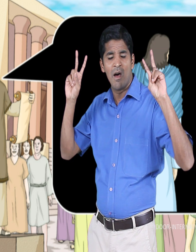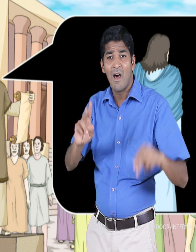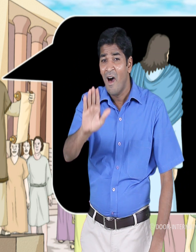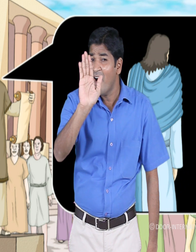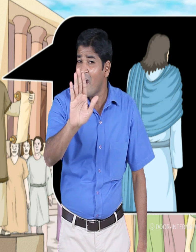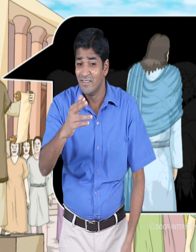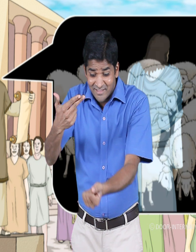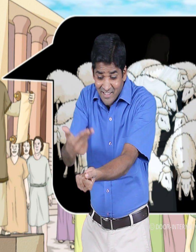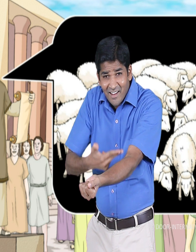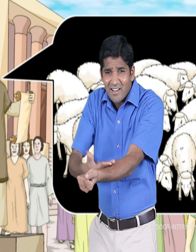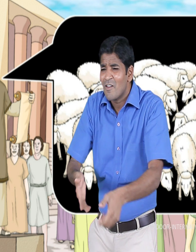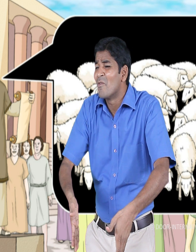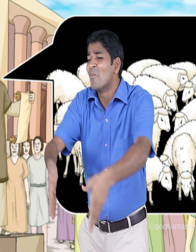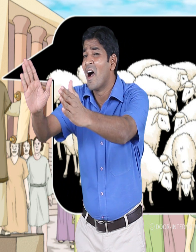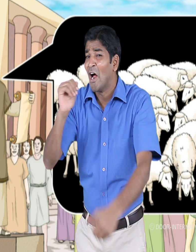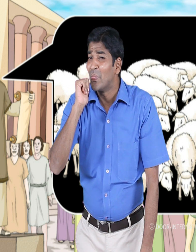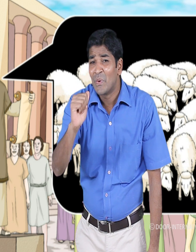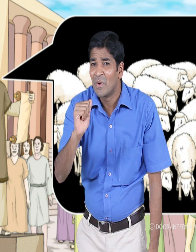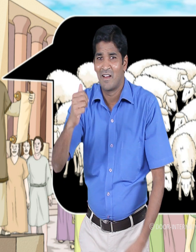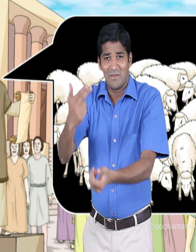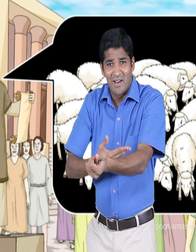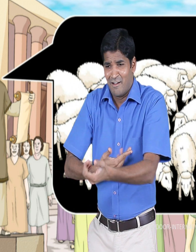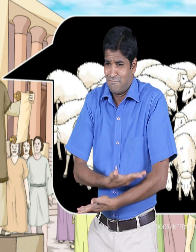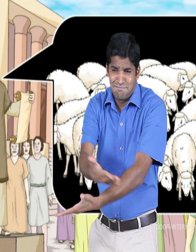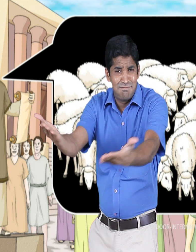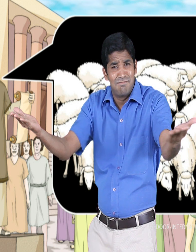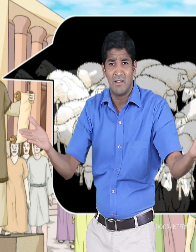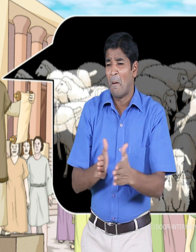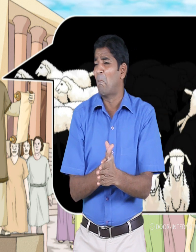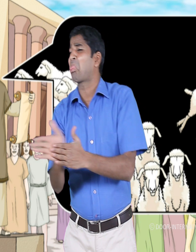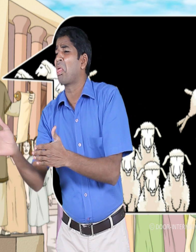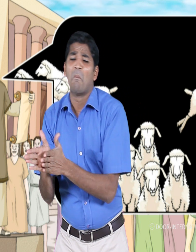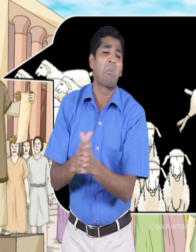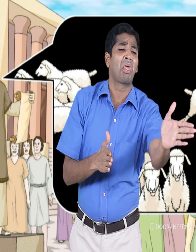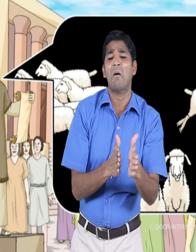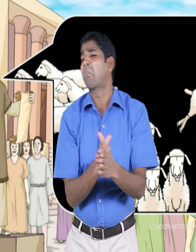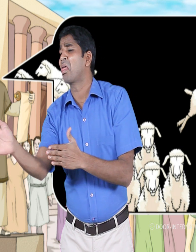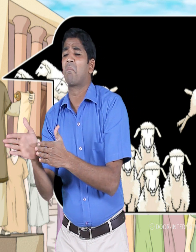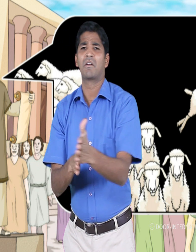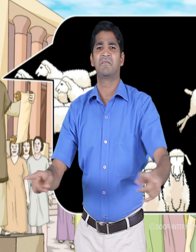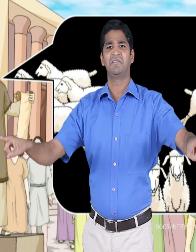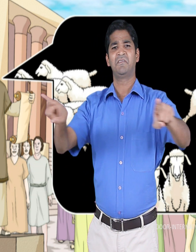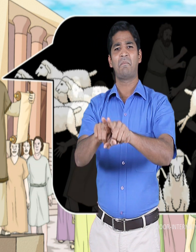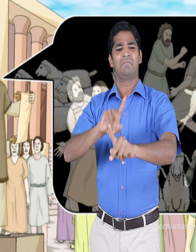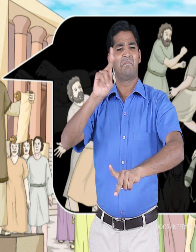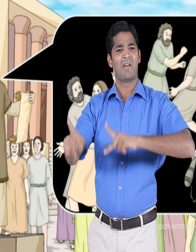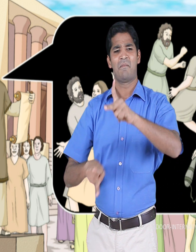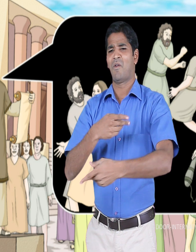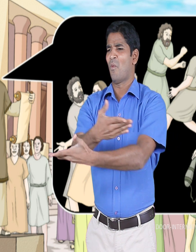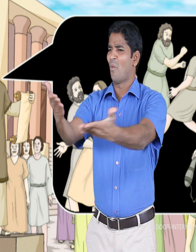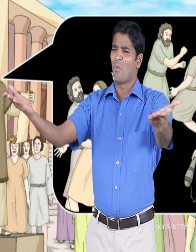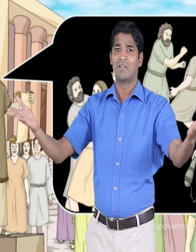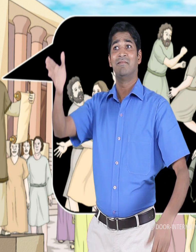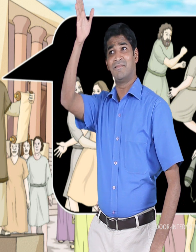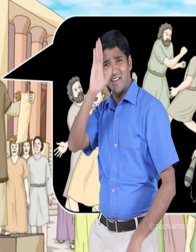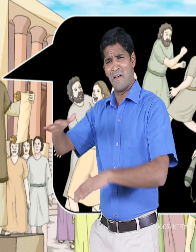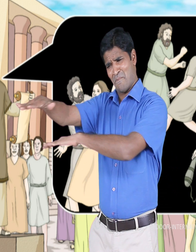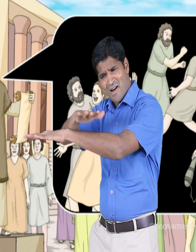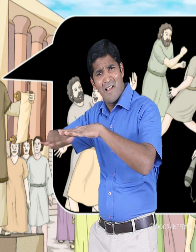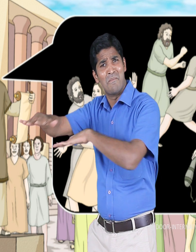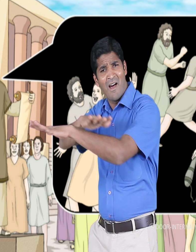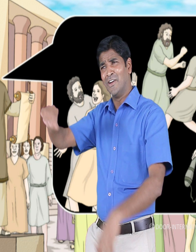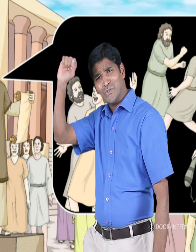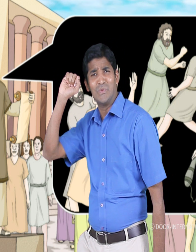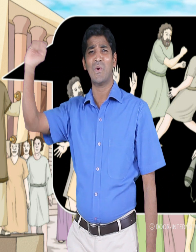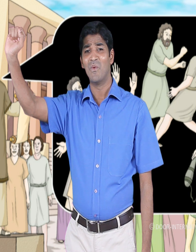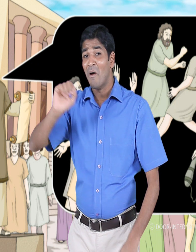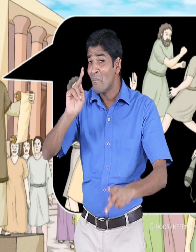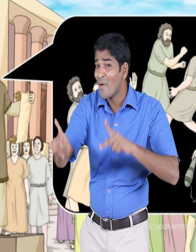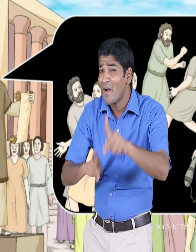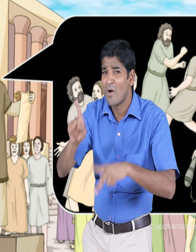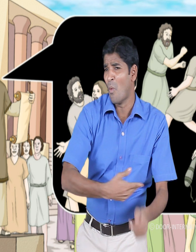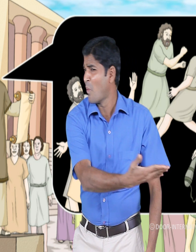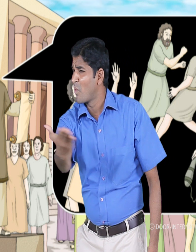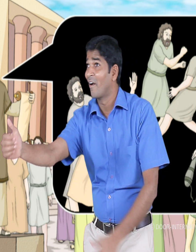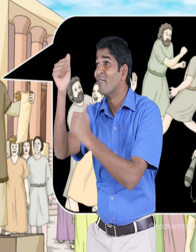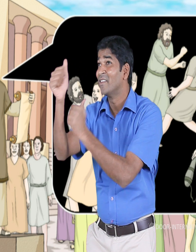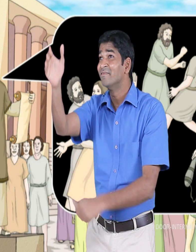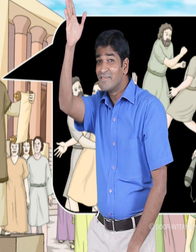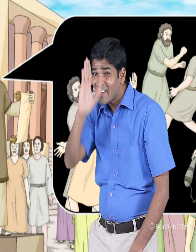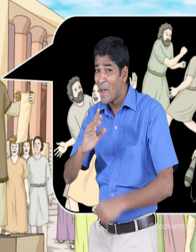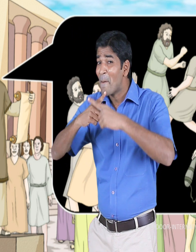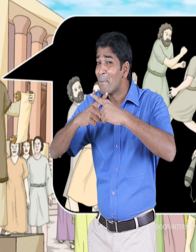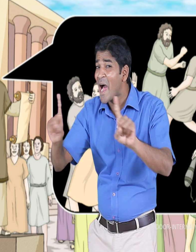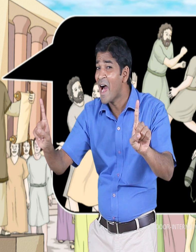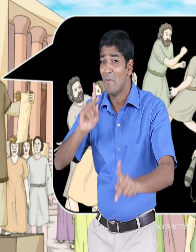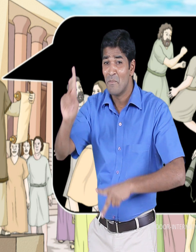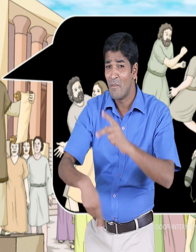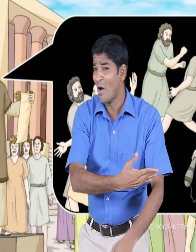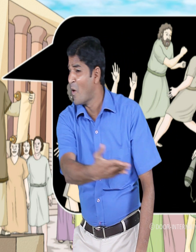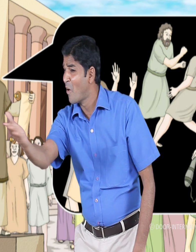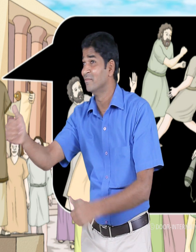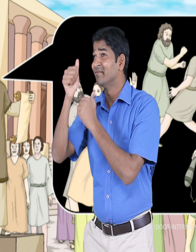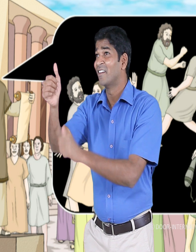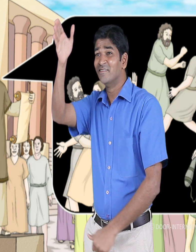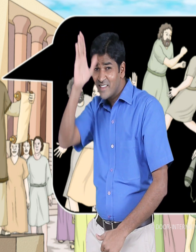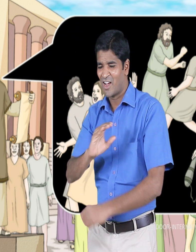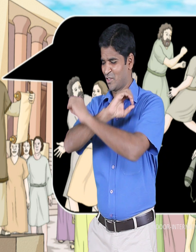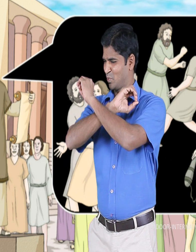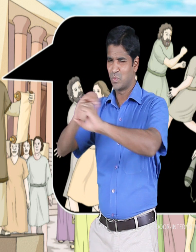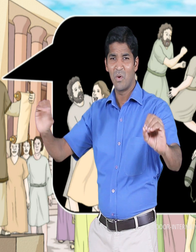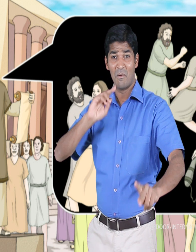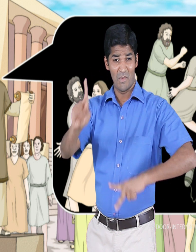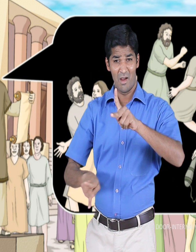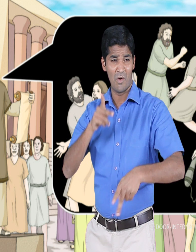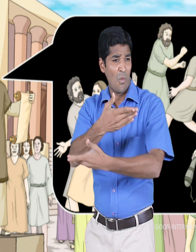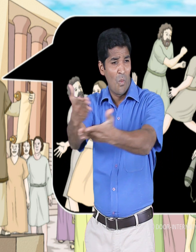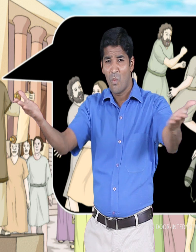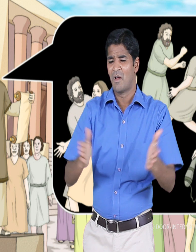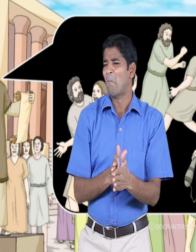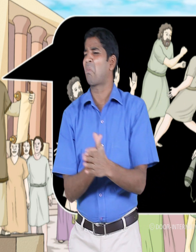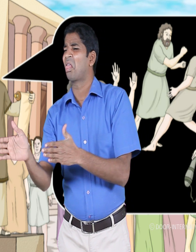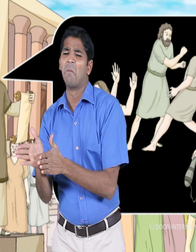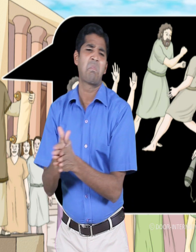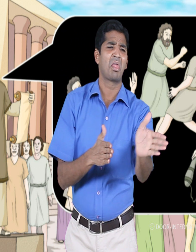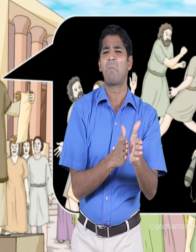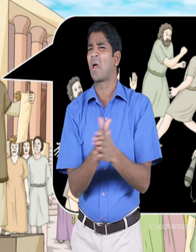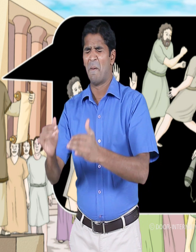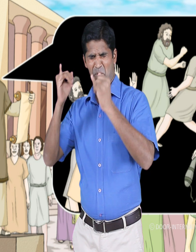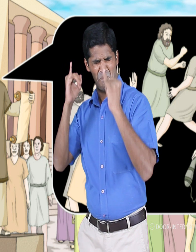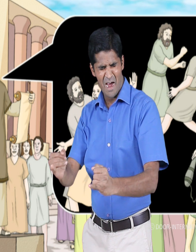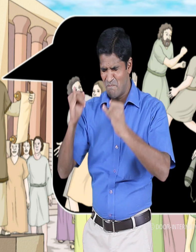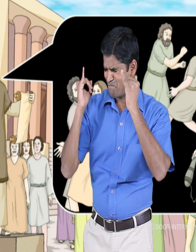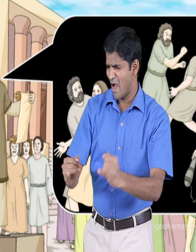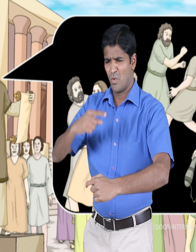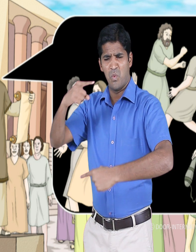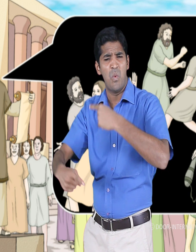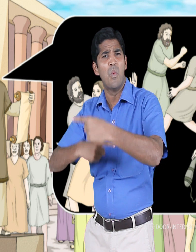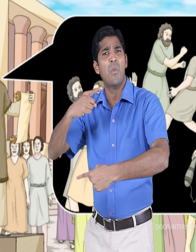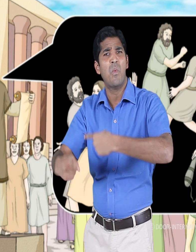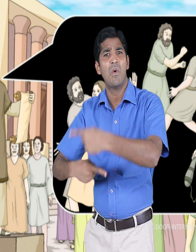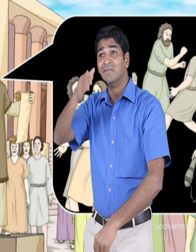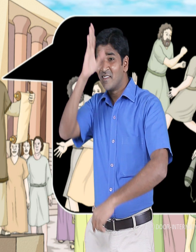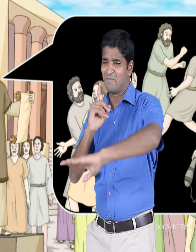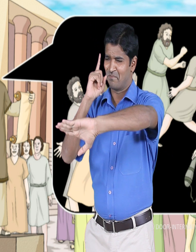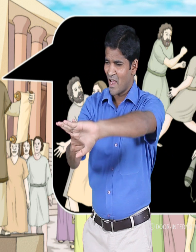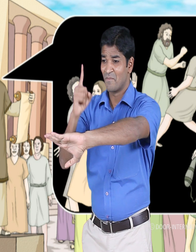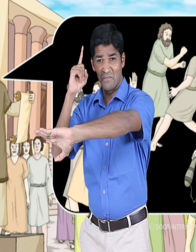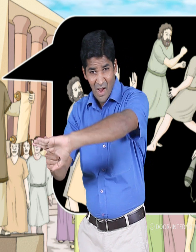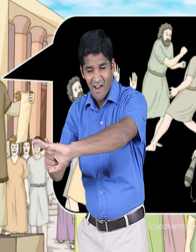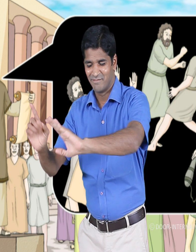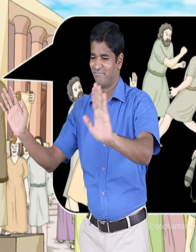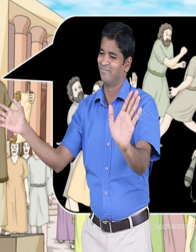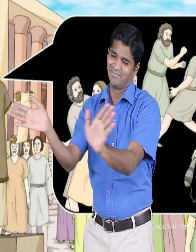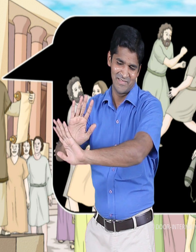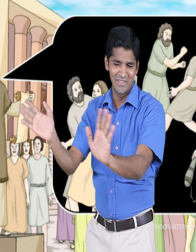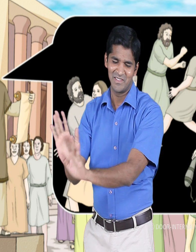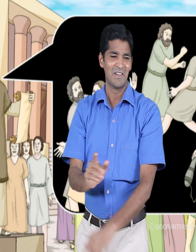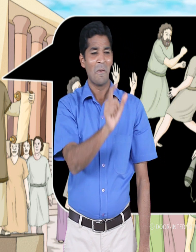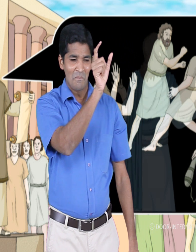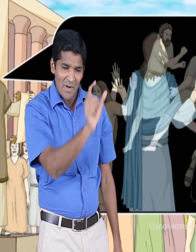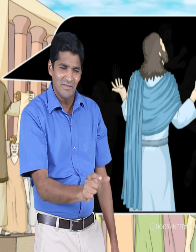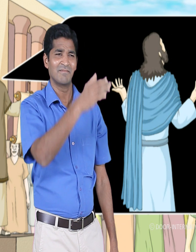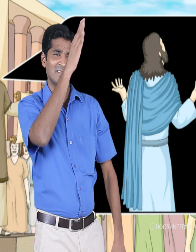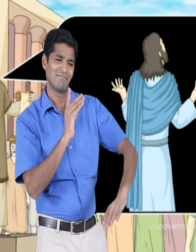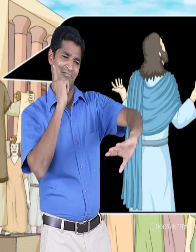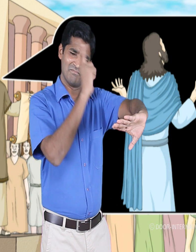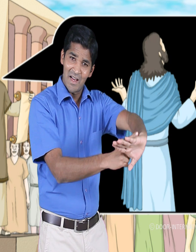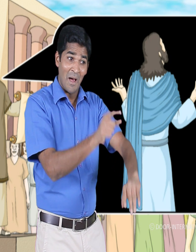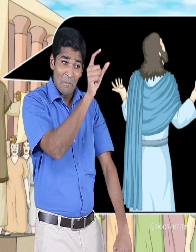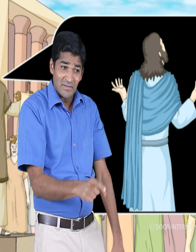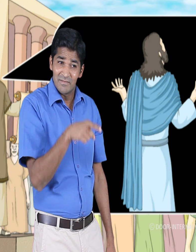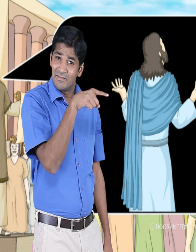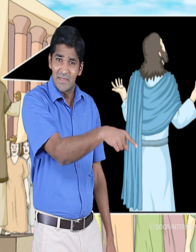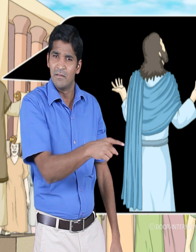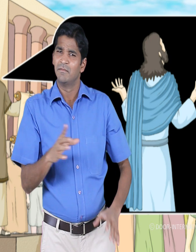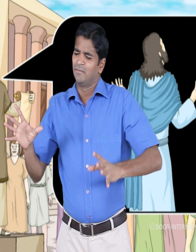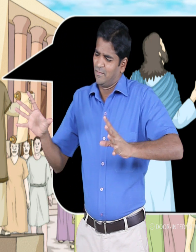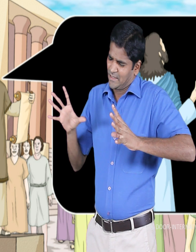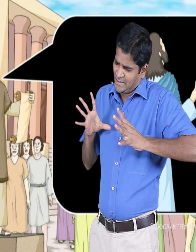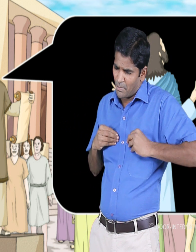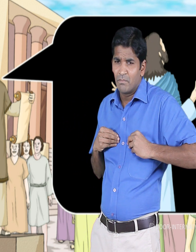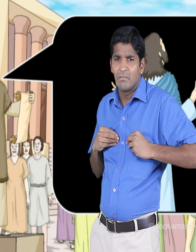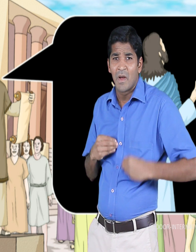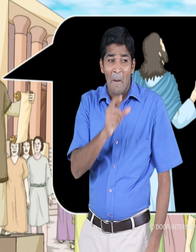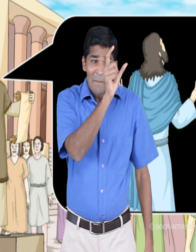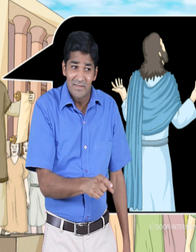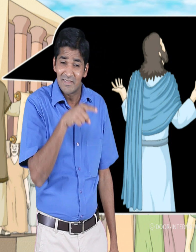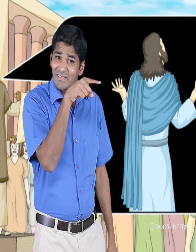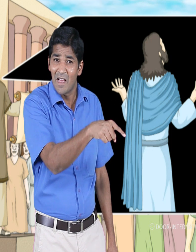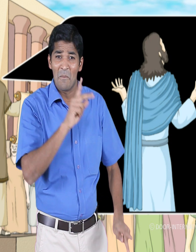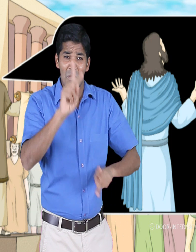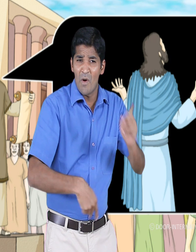We all like sheep have gone astray, each one has turned to his own way; and the LORD has laid upon Him the iniquity of us all.